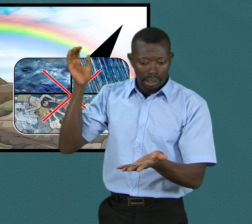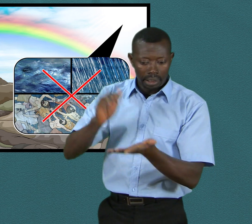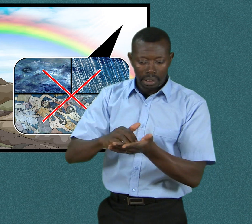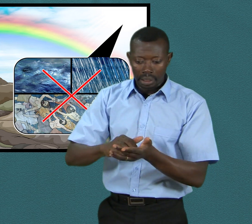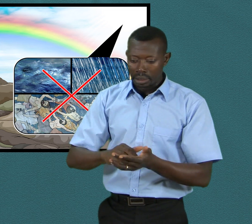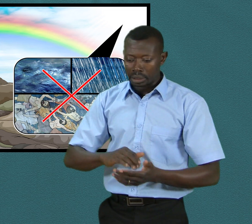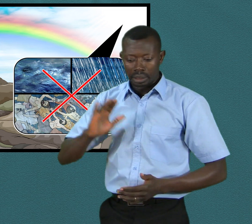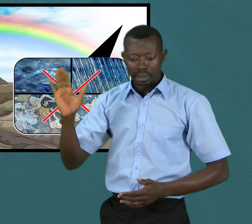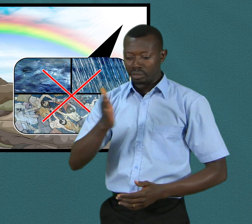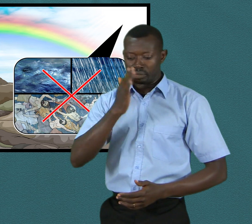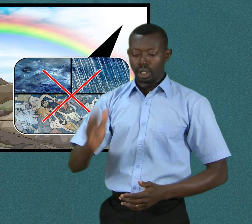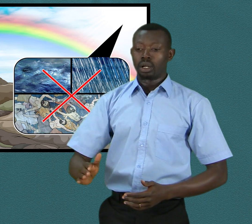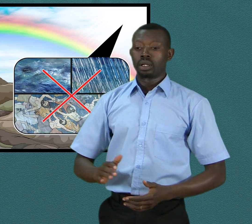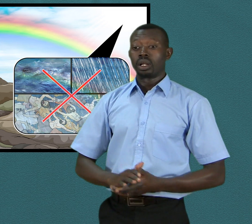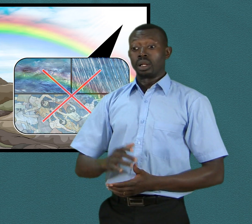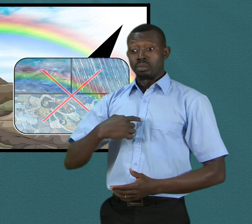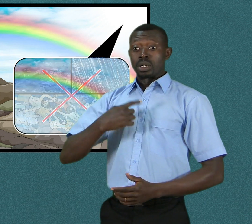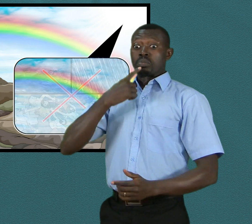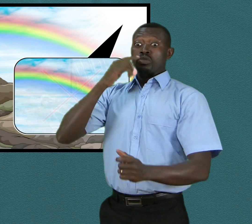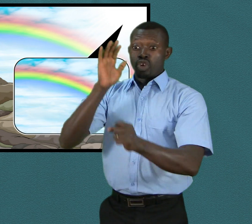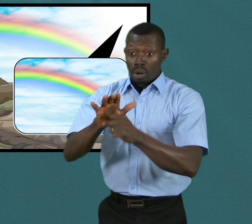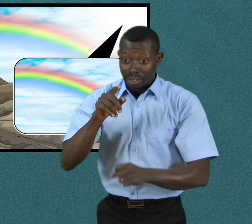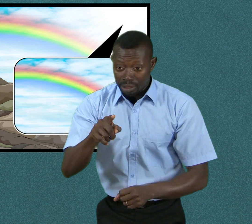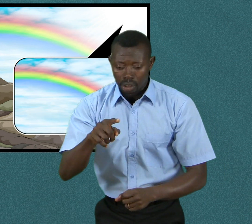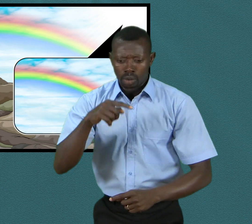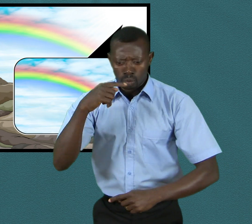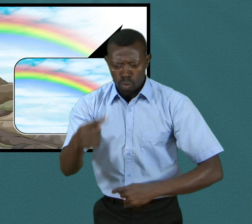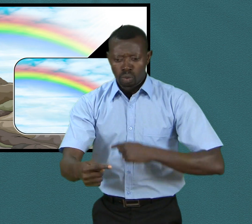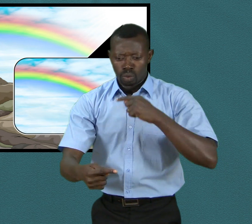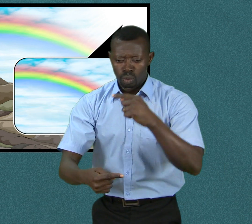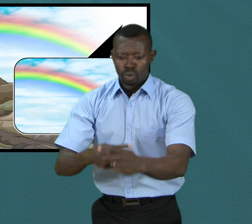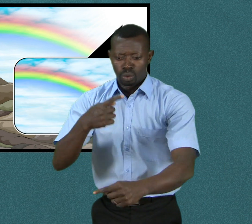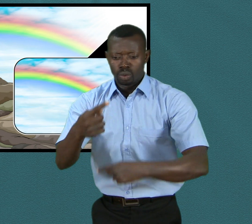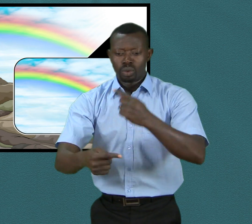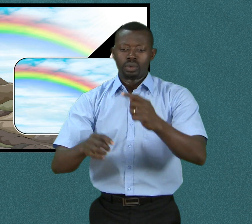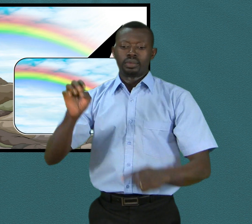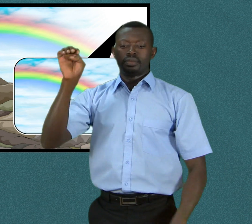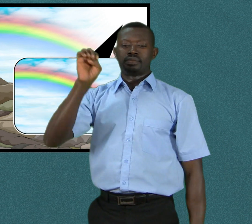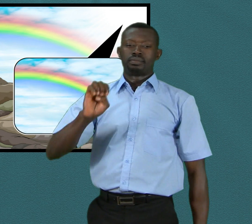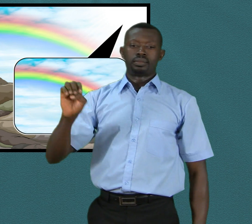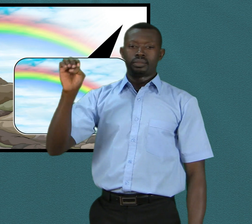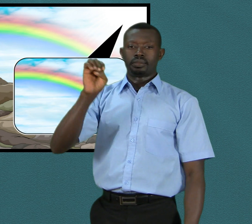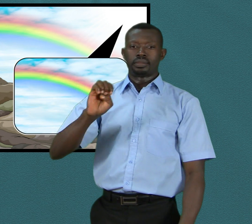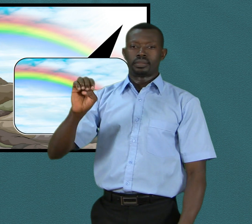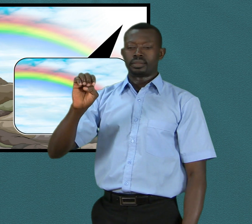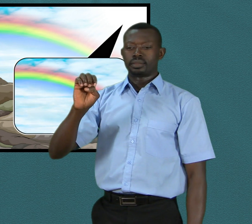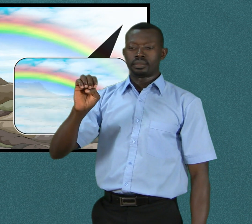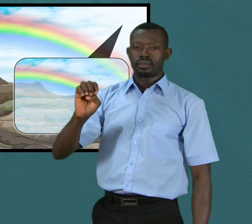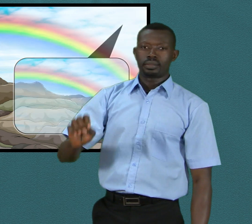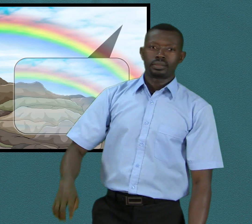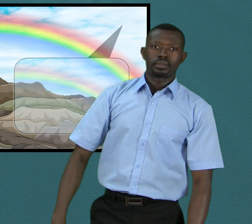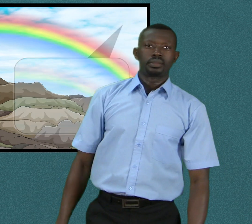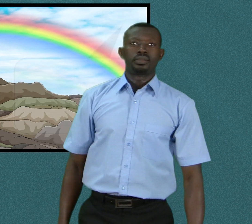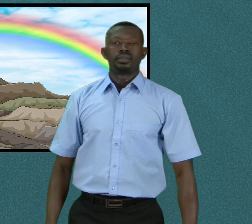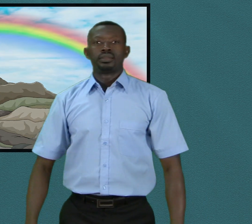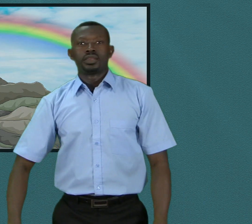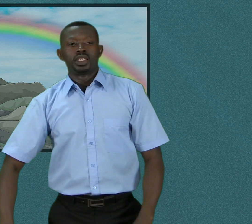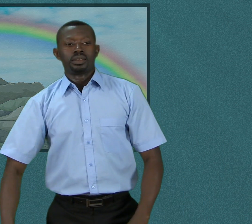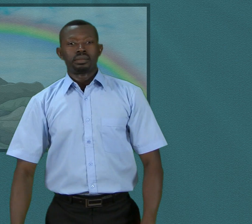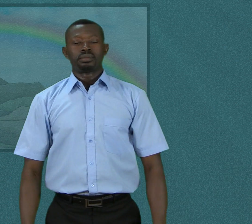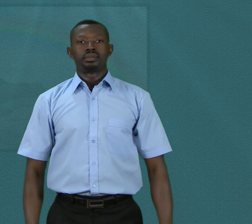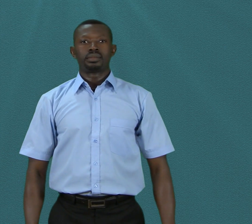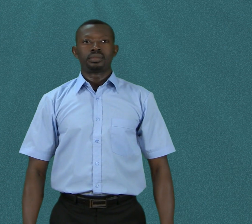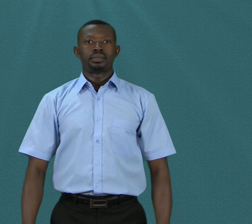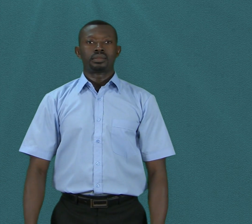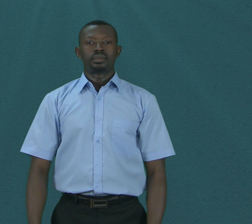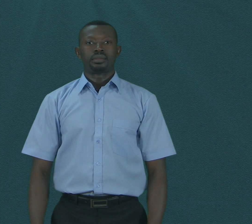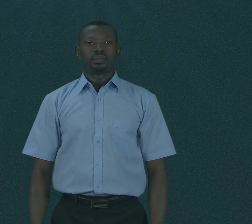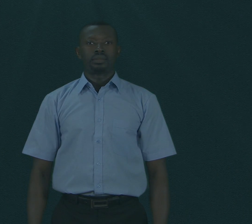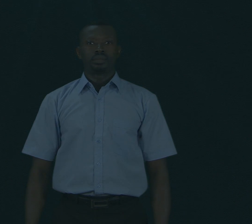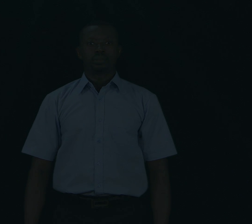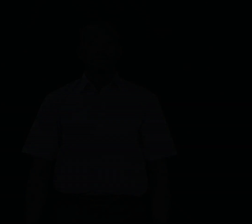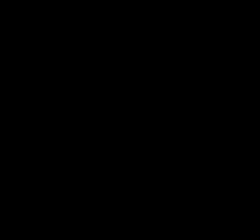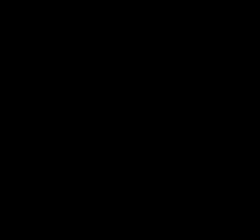And whenever the rainbow appears in the clouds, I will see it and remember the everlasting covenant between God and every living creature of every kind that is on the earth.”